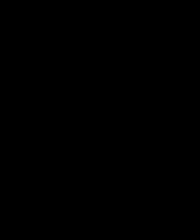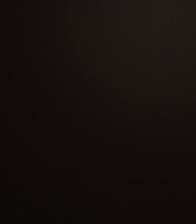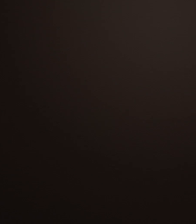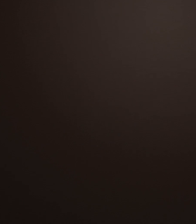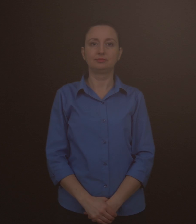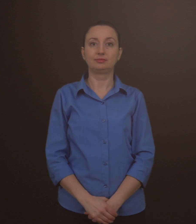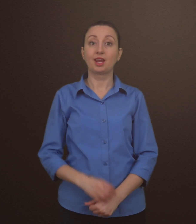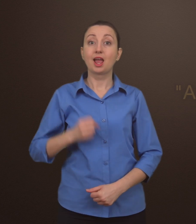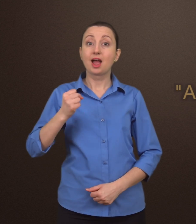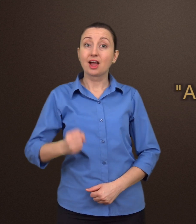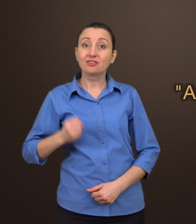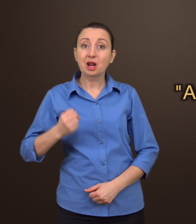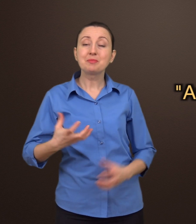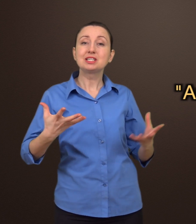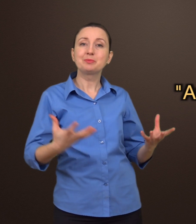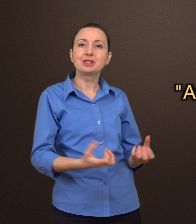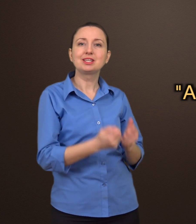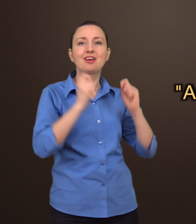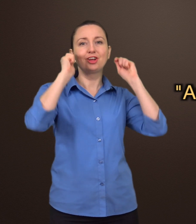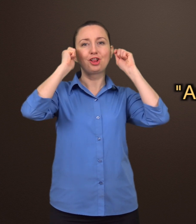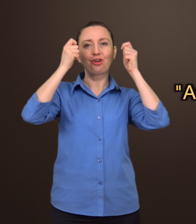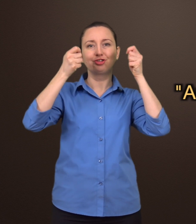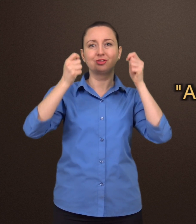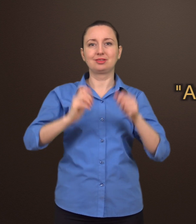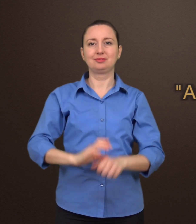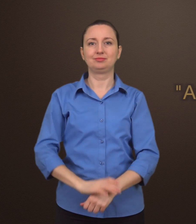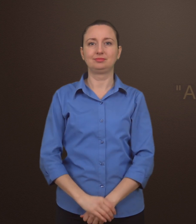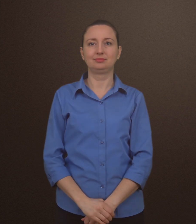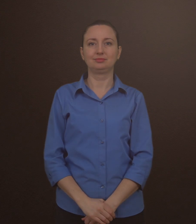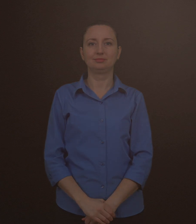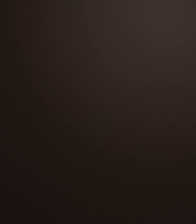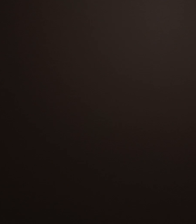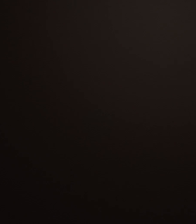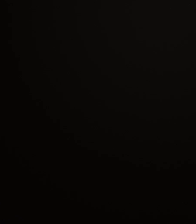Abram save Lot